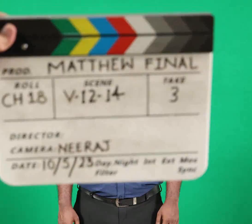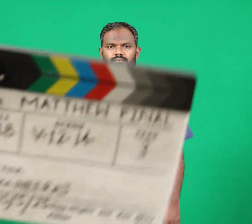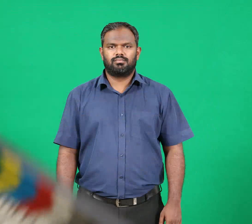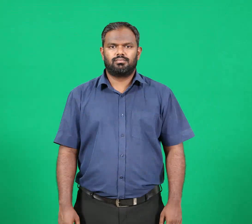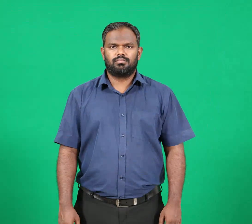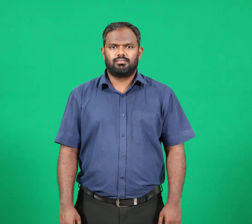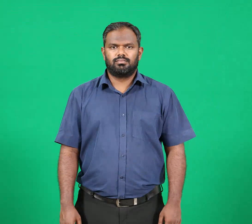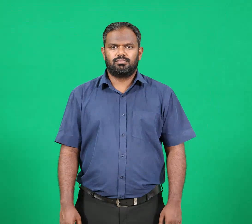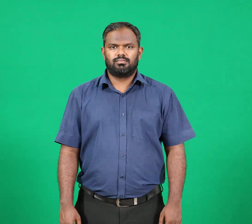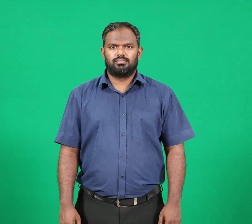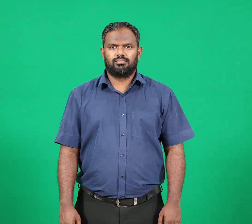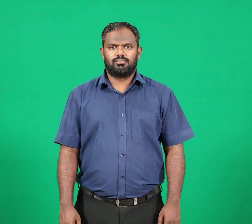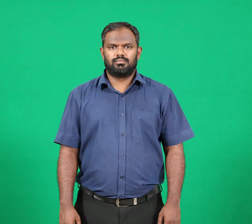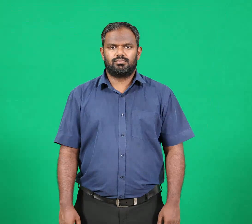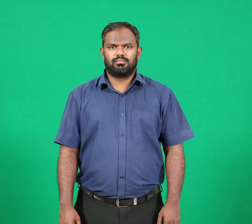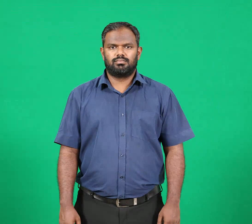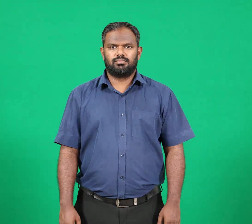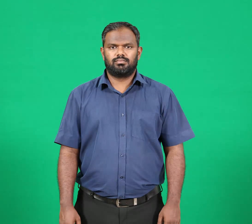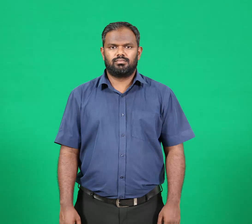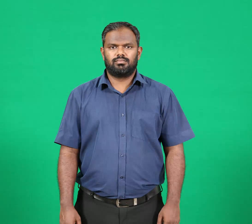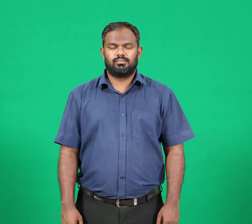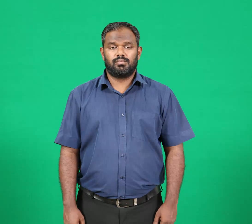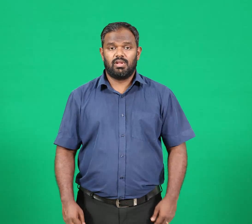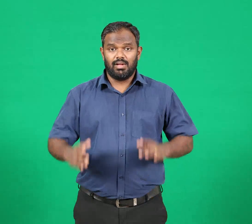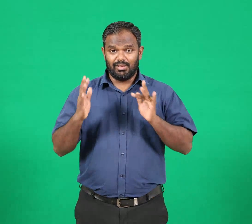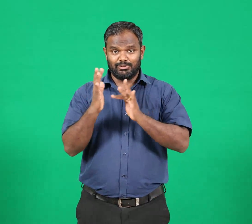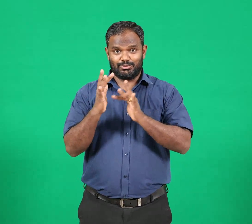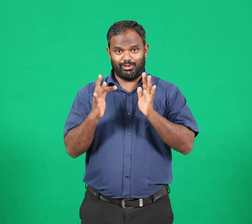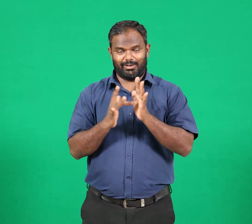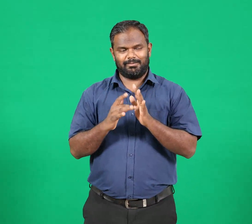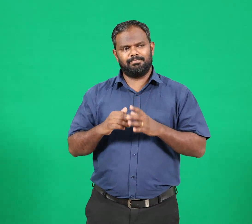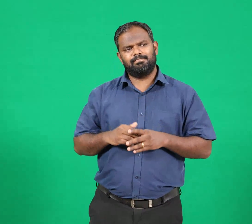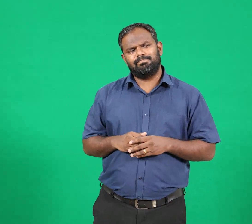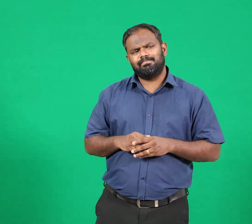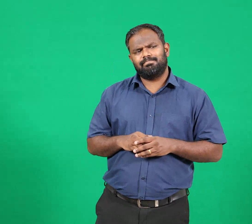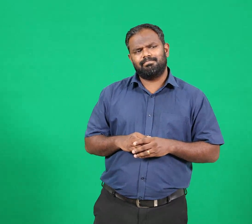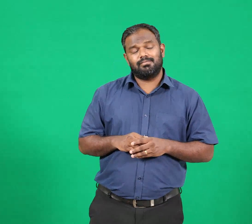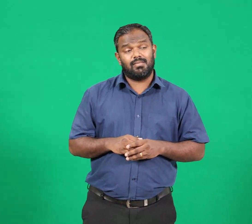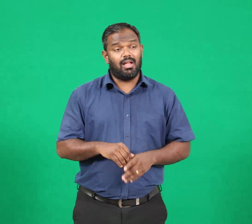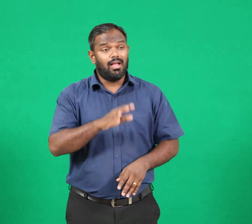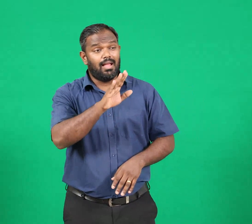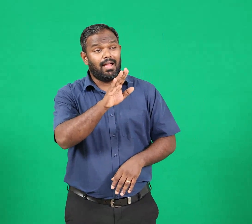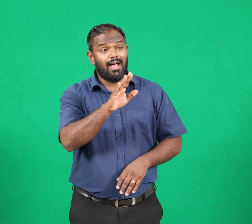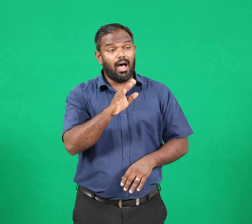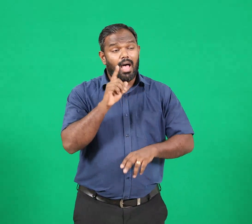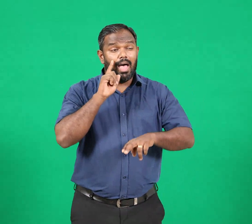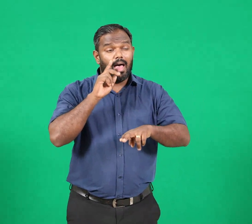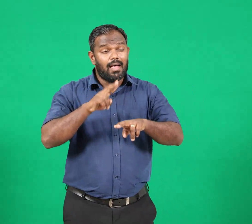What do you think?